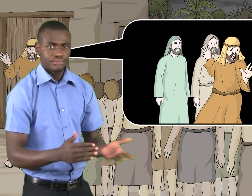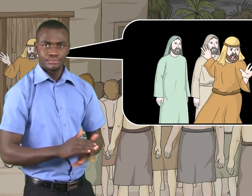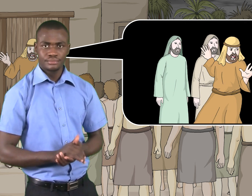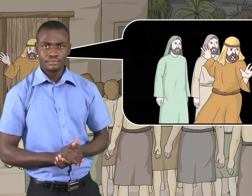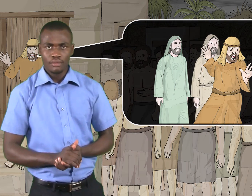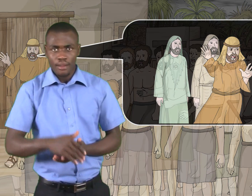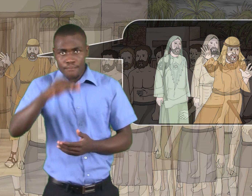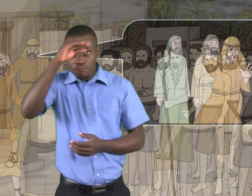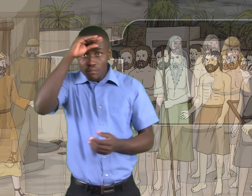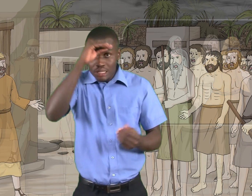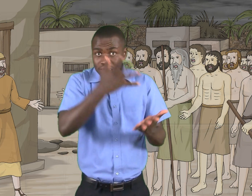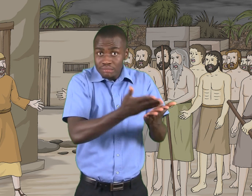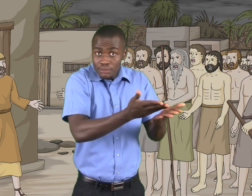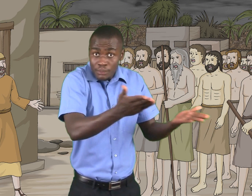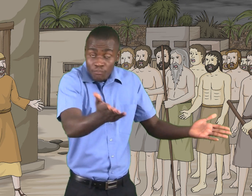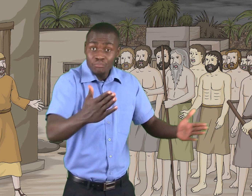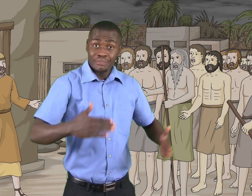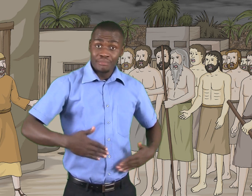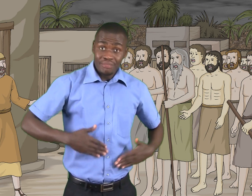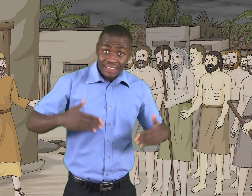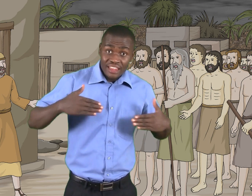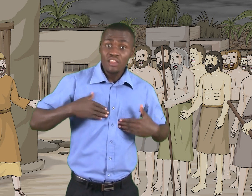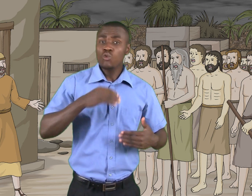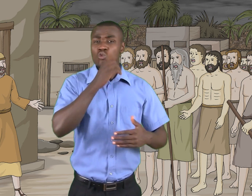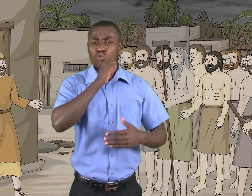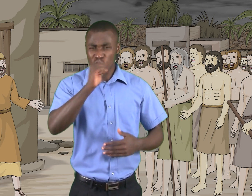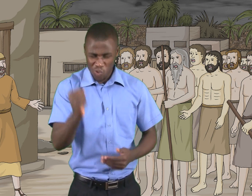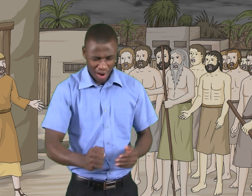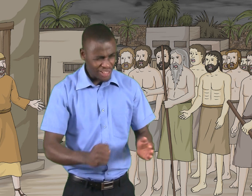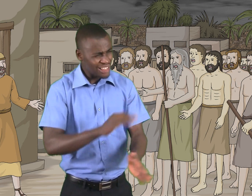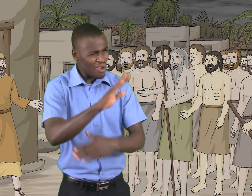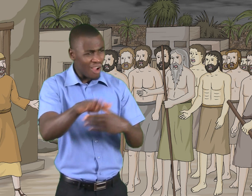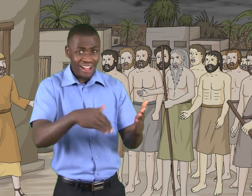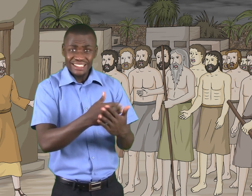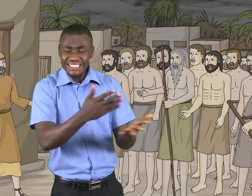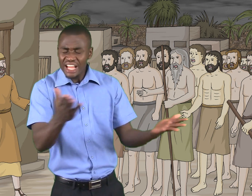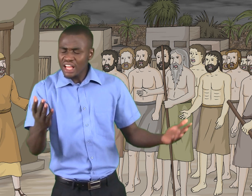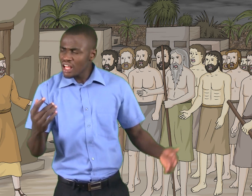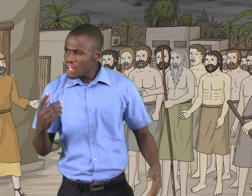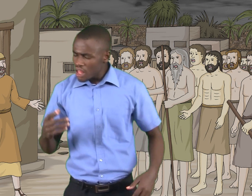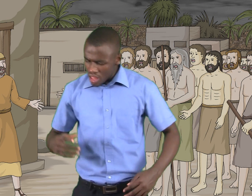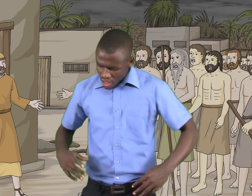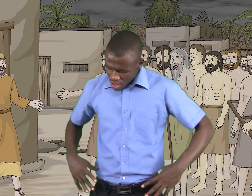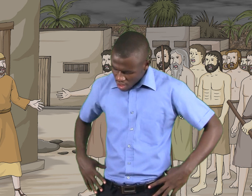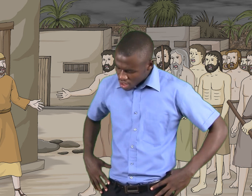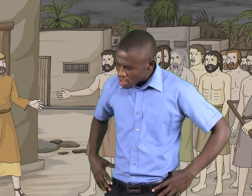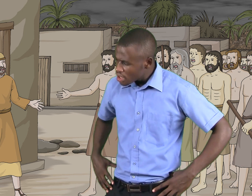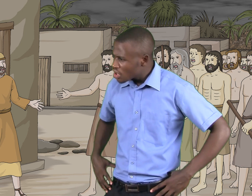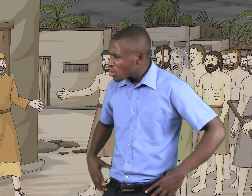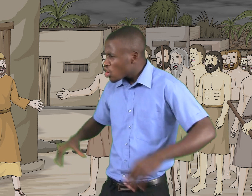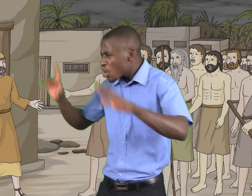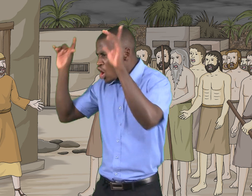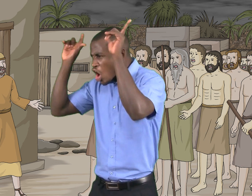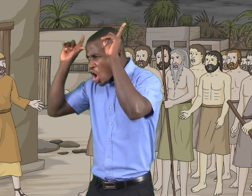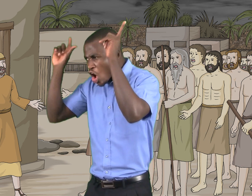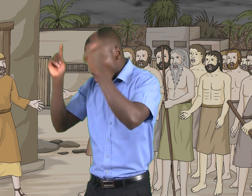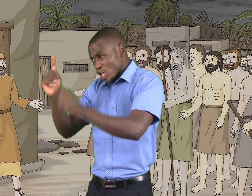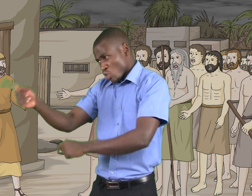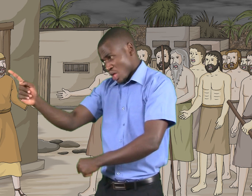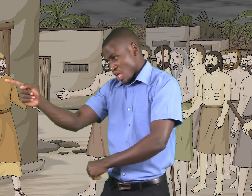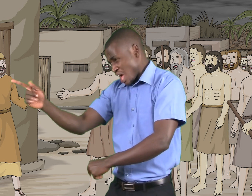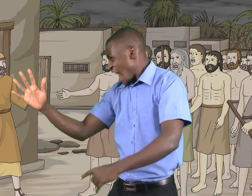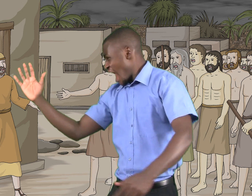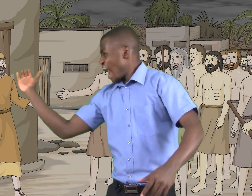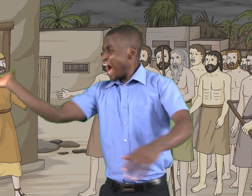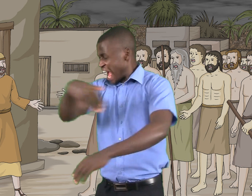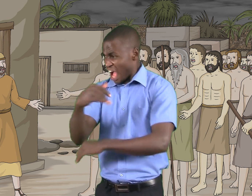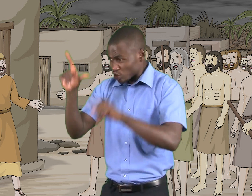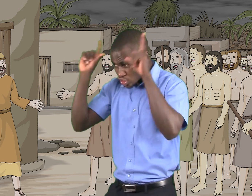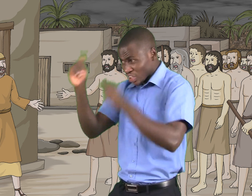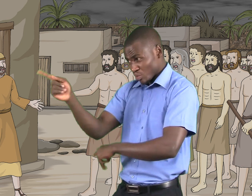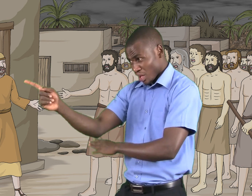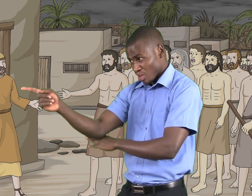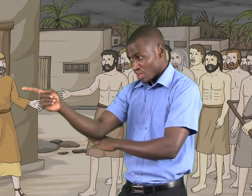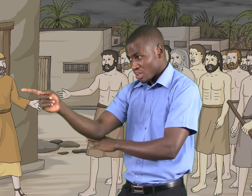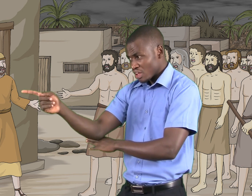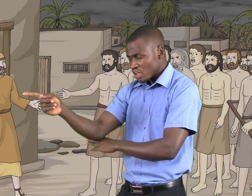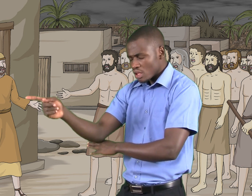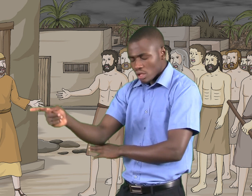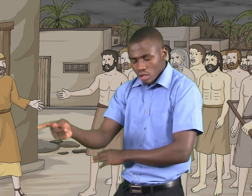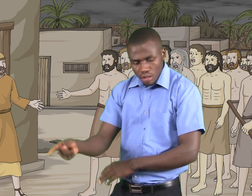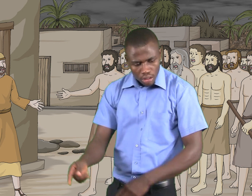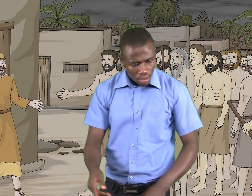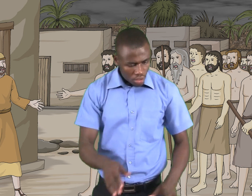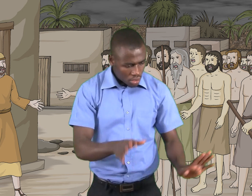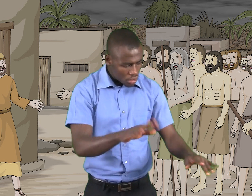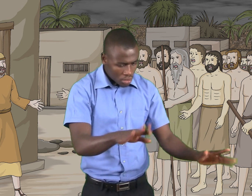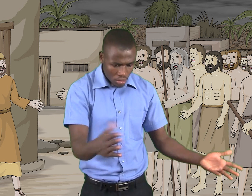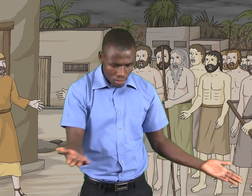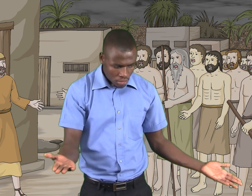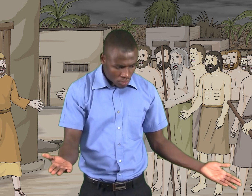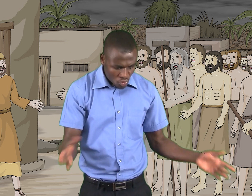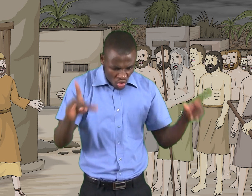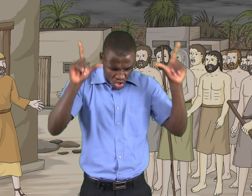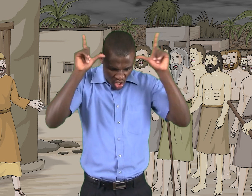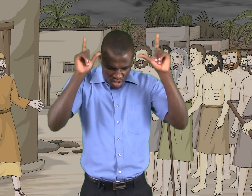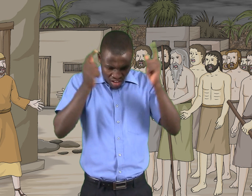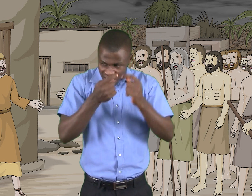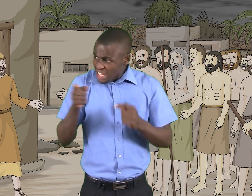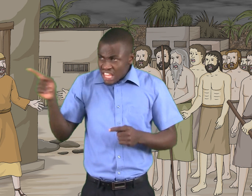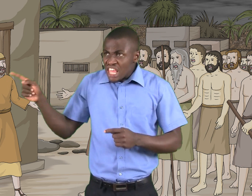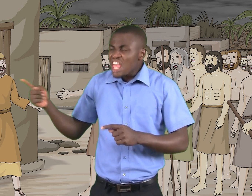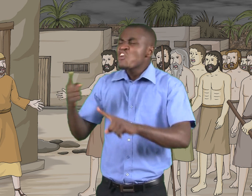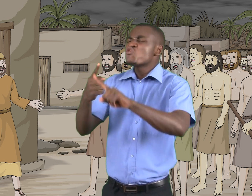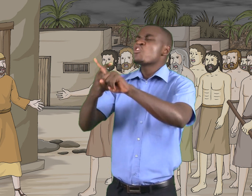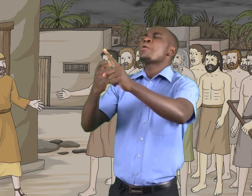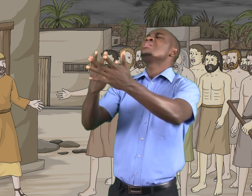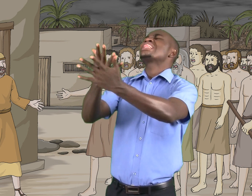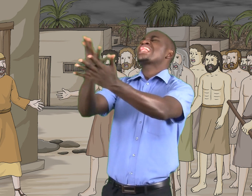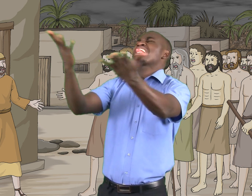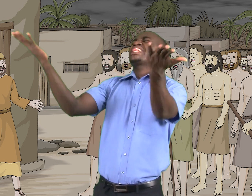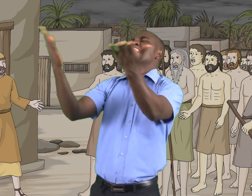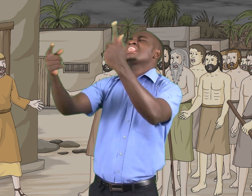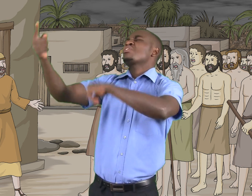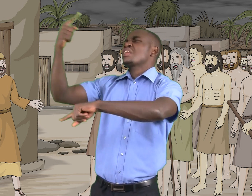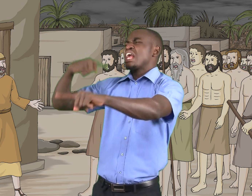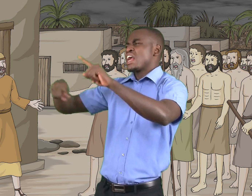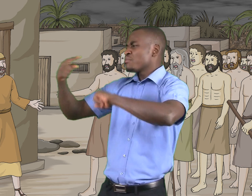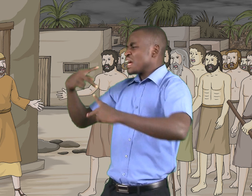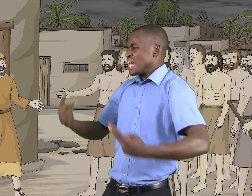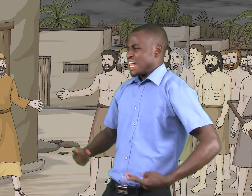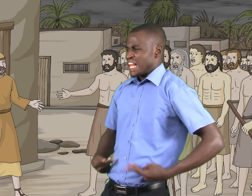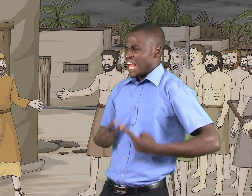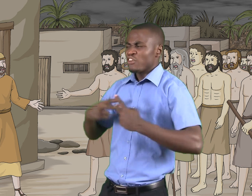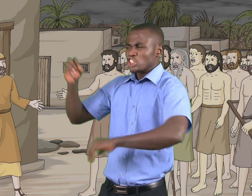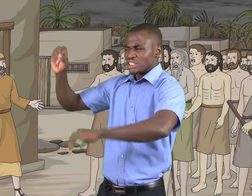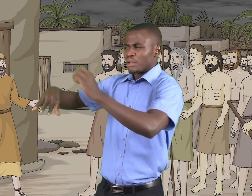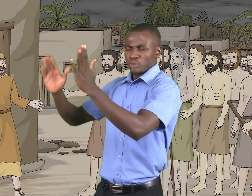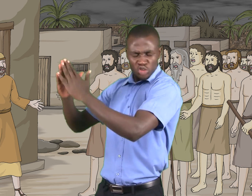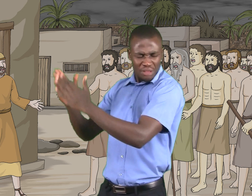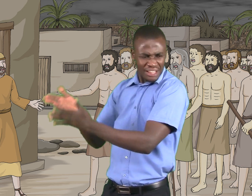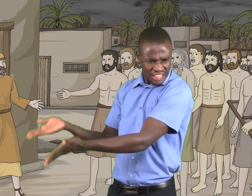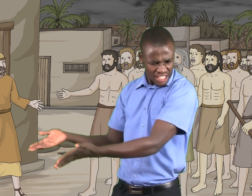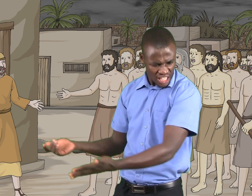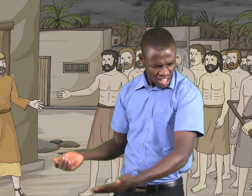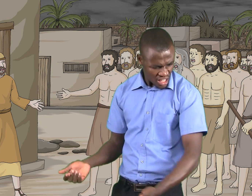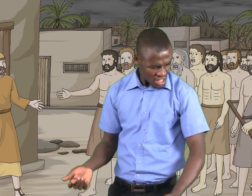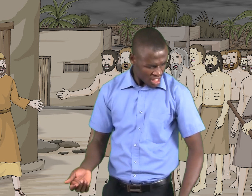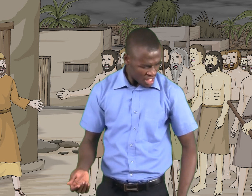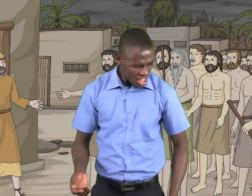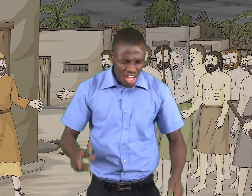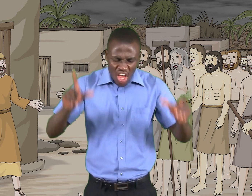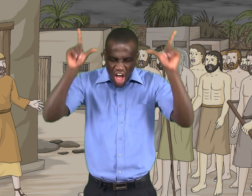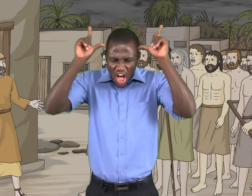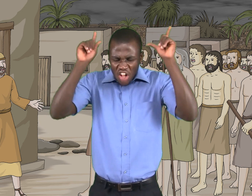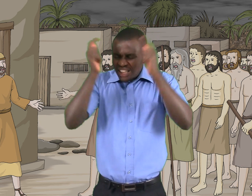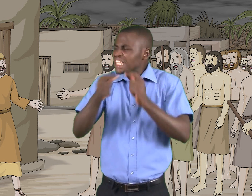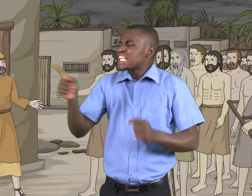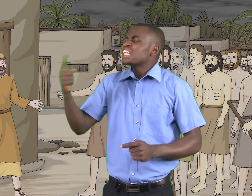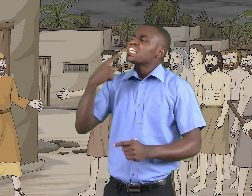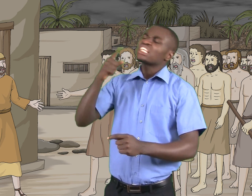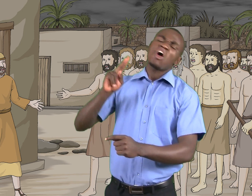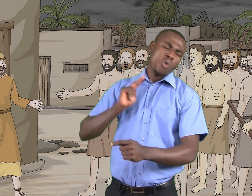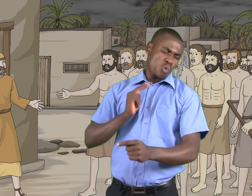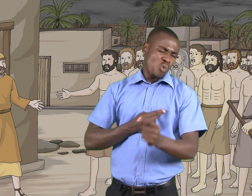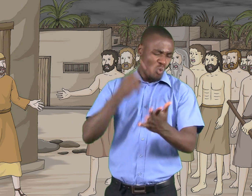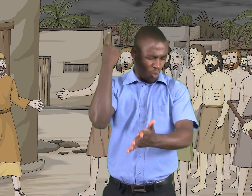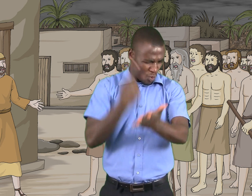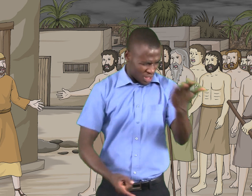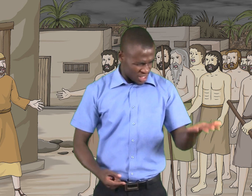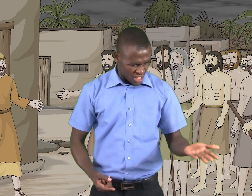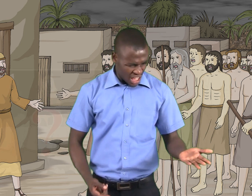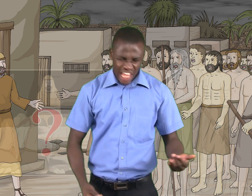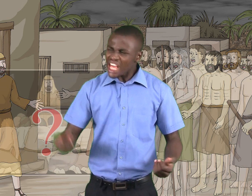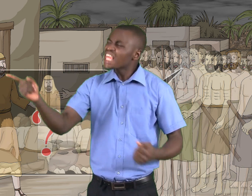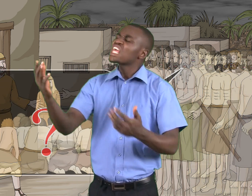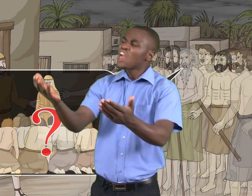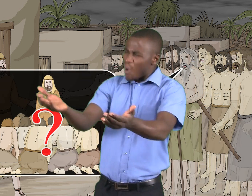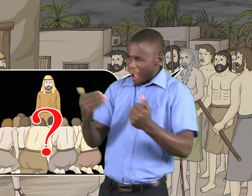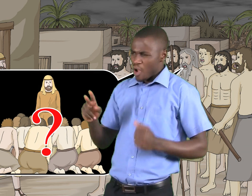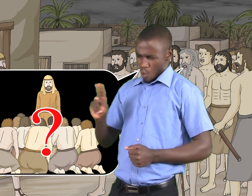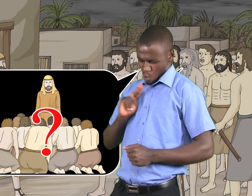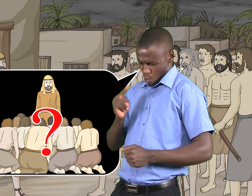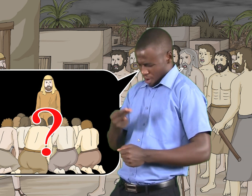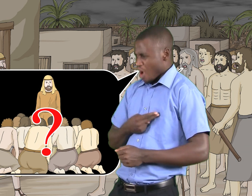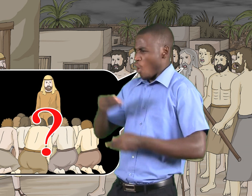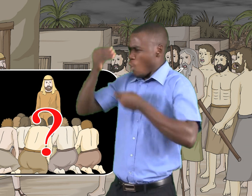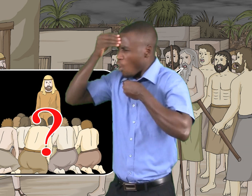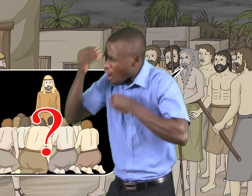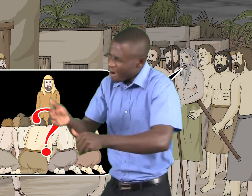“Get out of the way!” they replied.